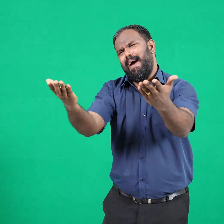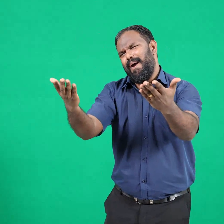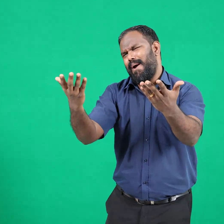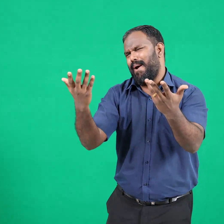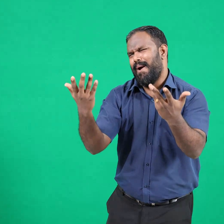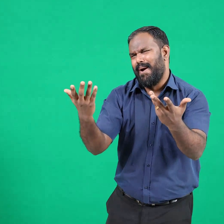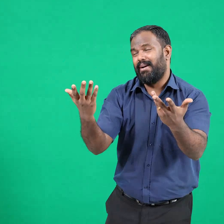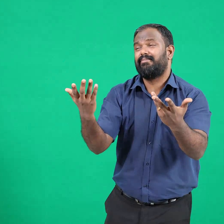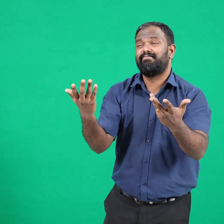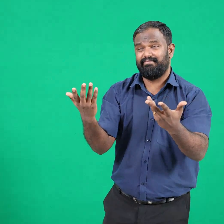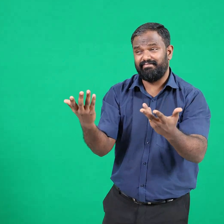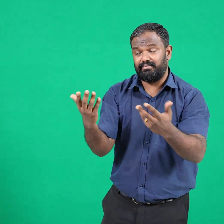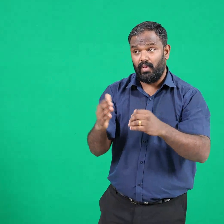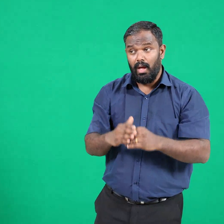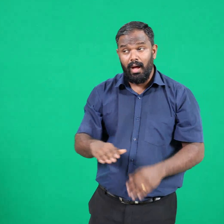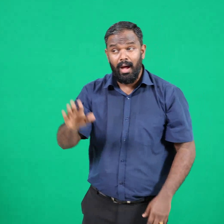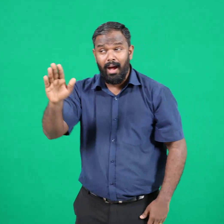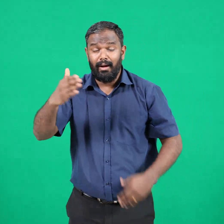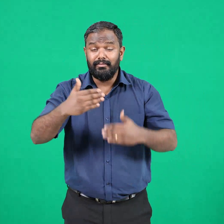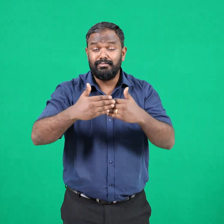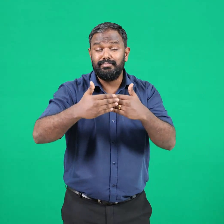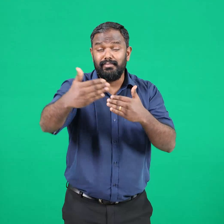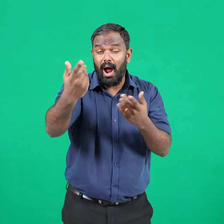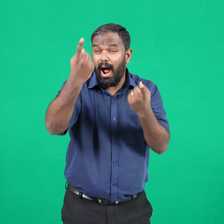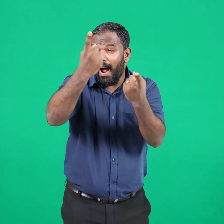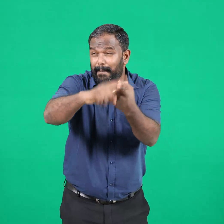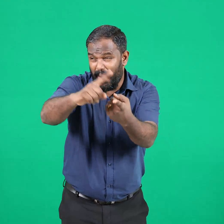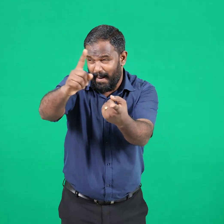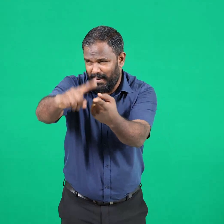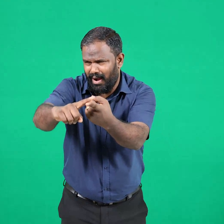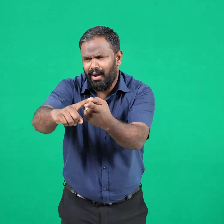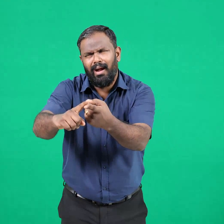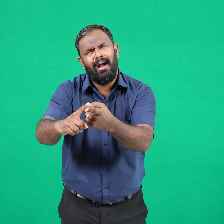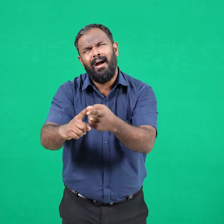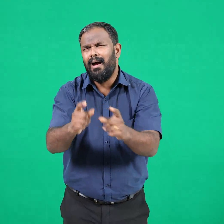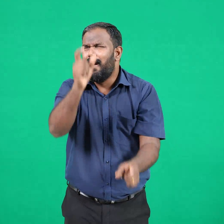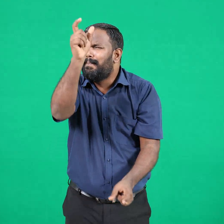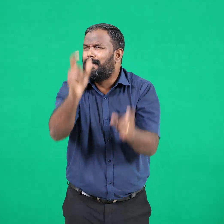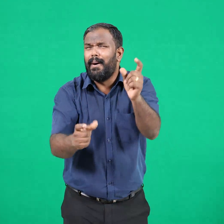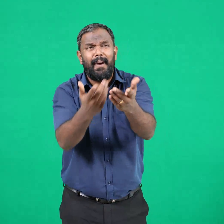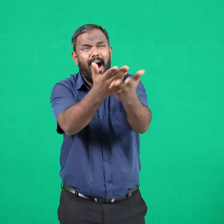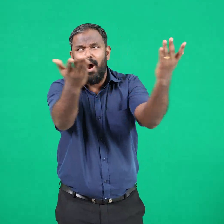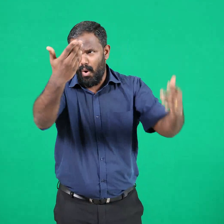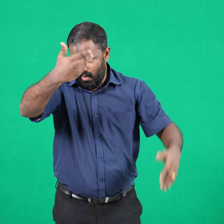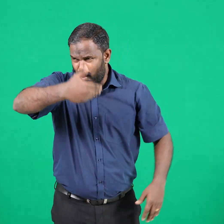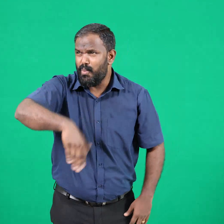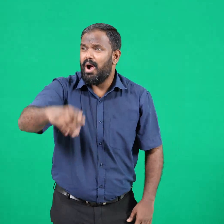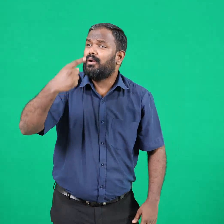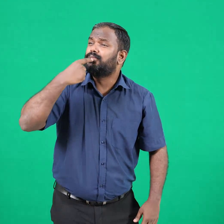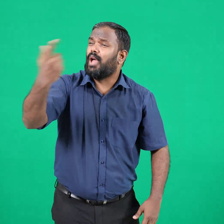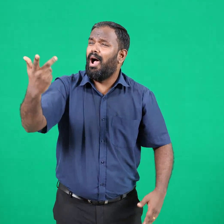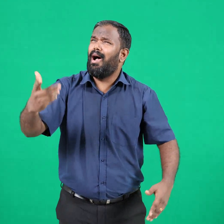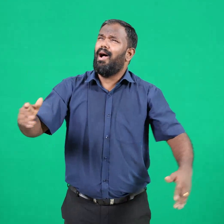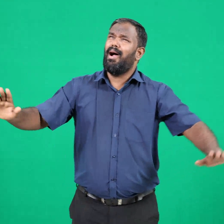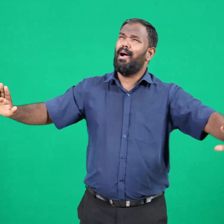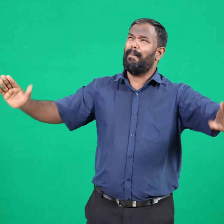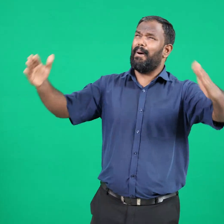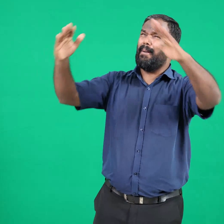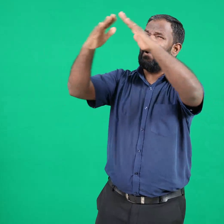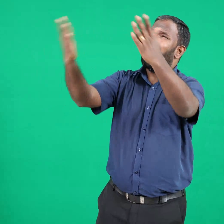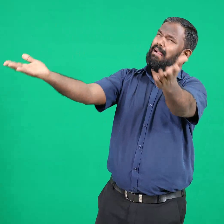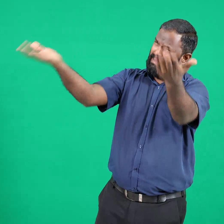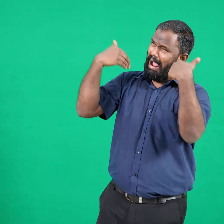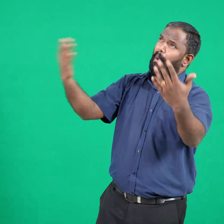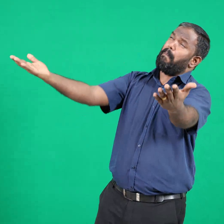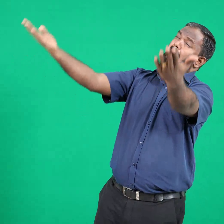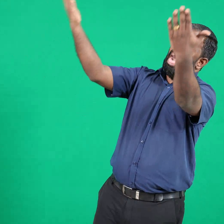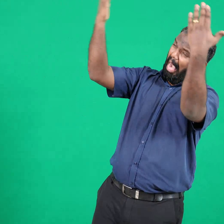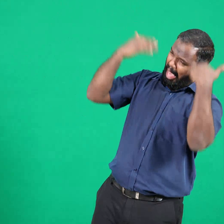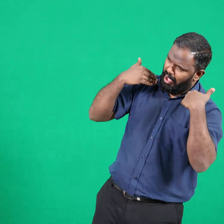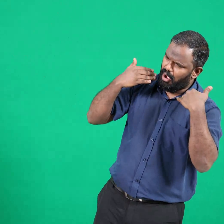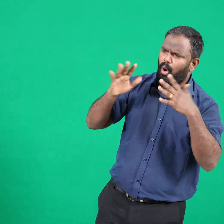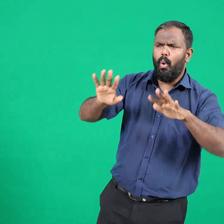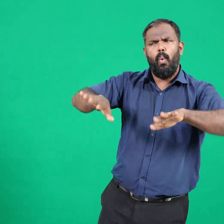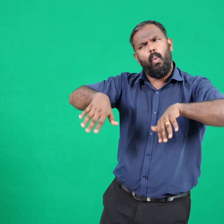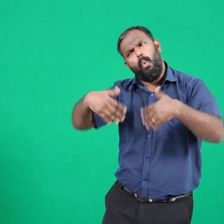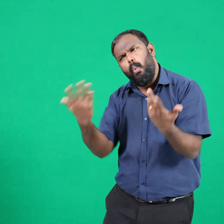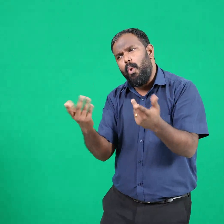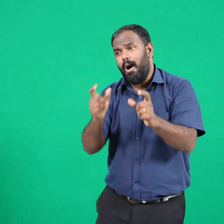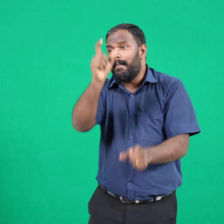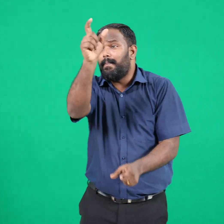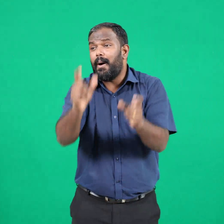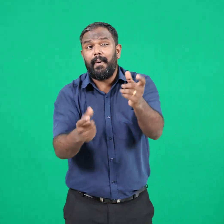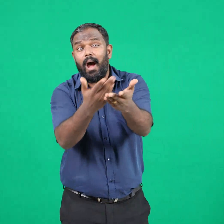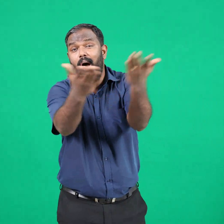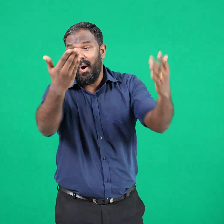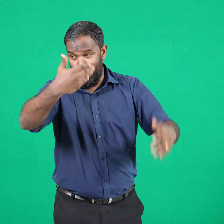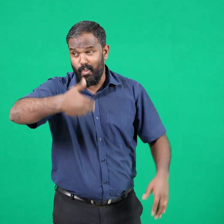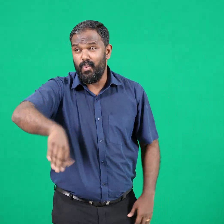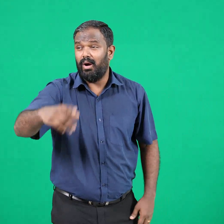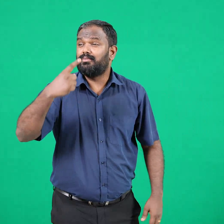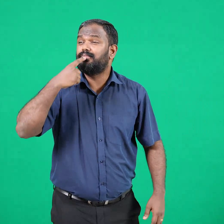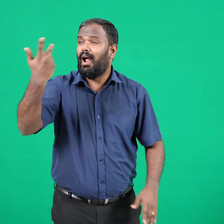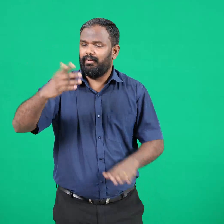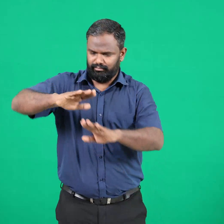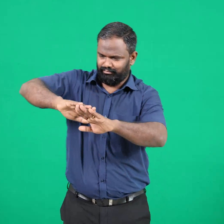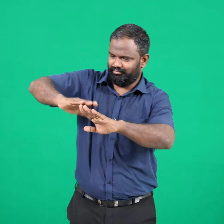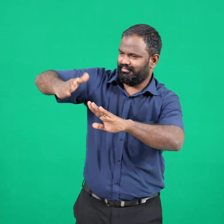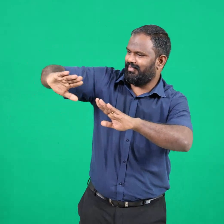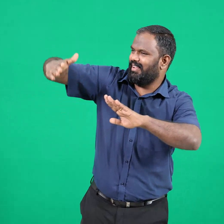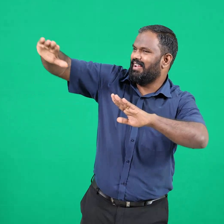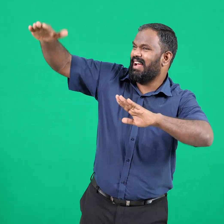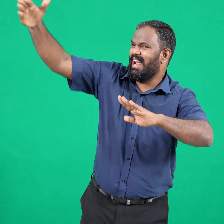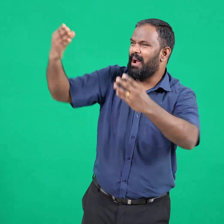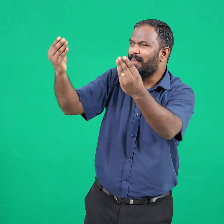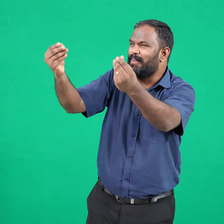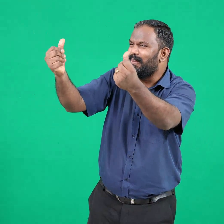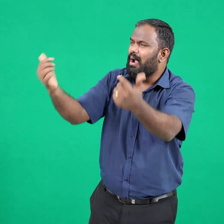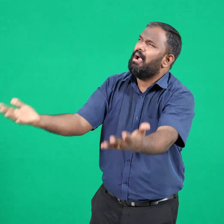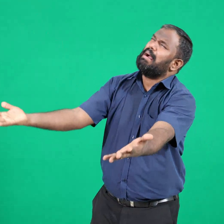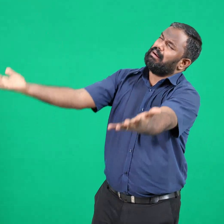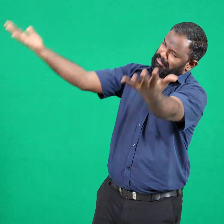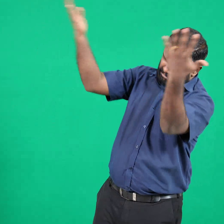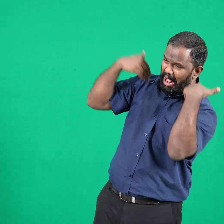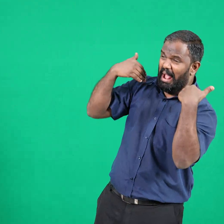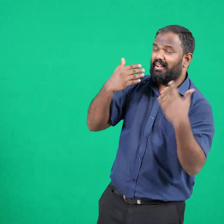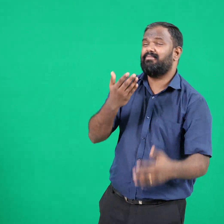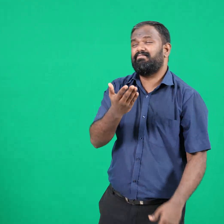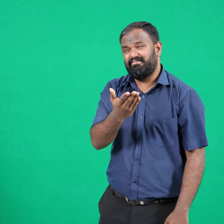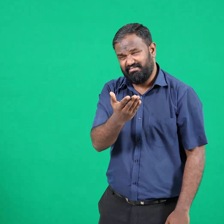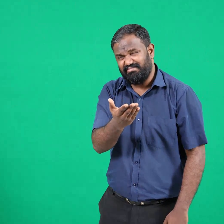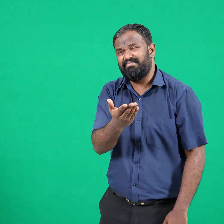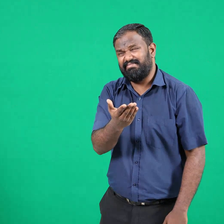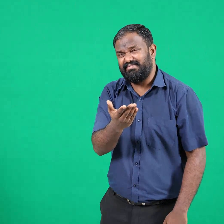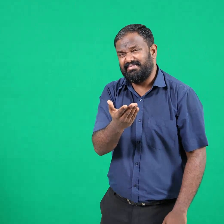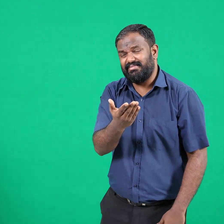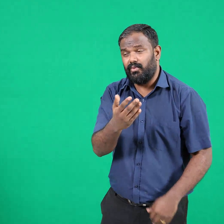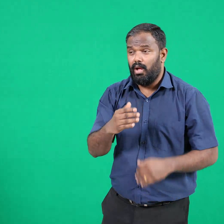At that time ' they will say to the mountains, "Fall on us!"